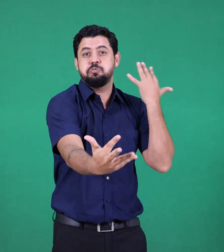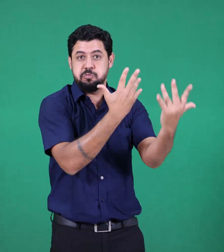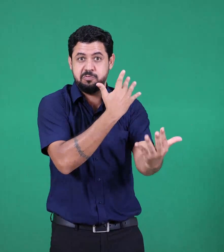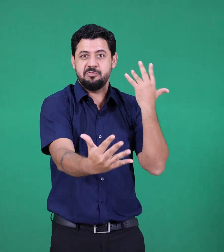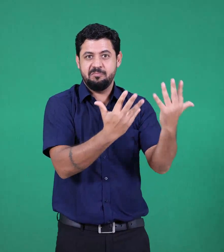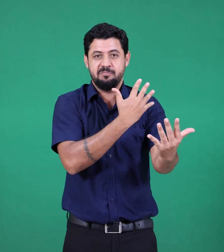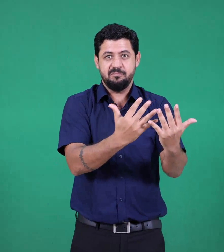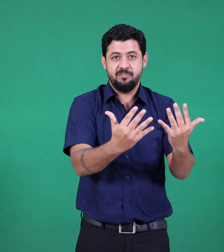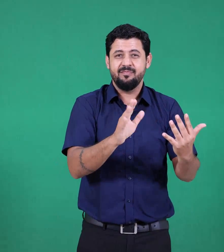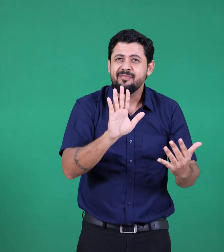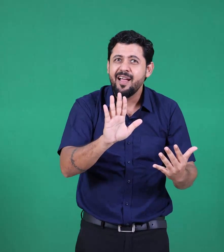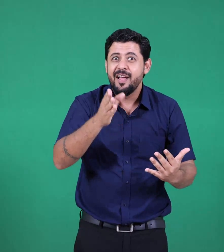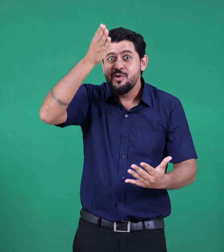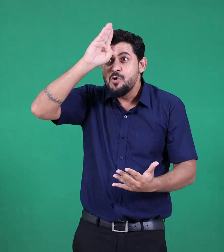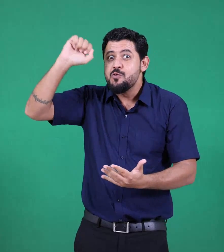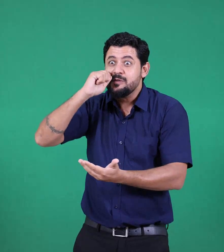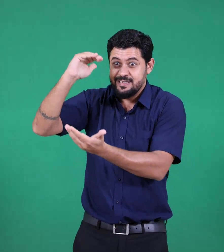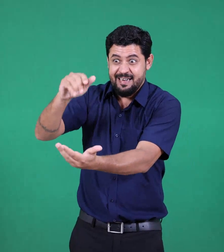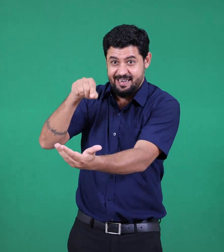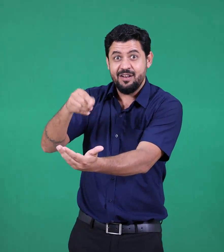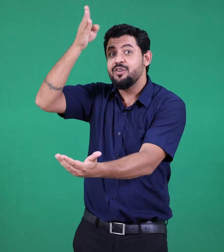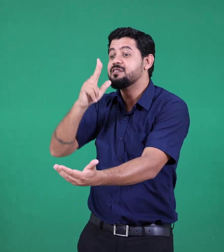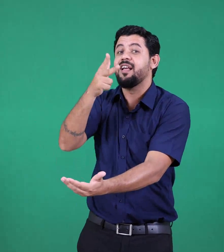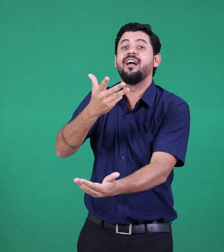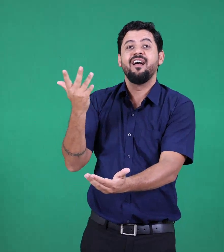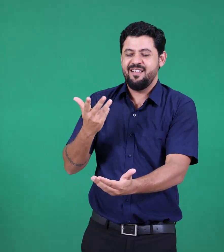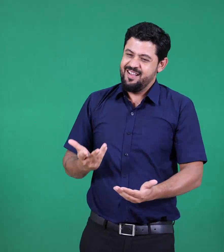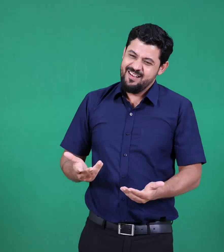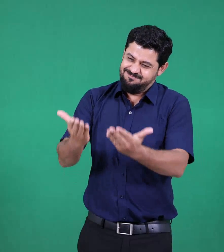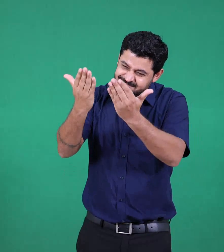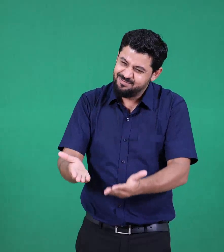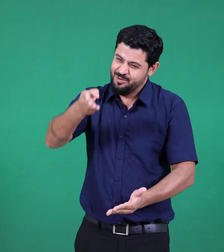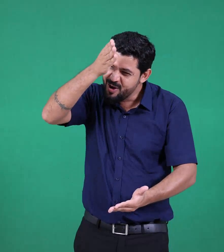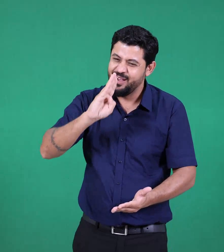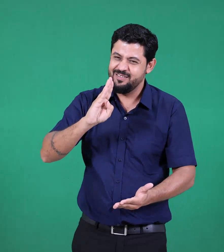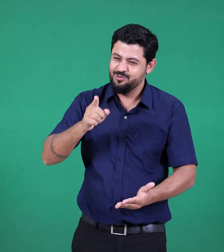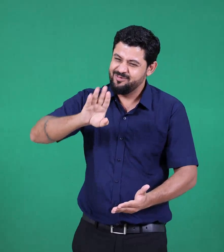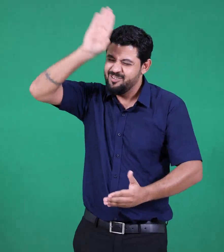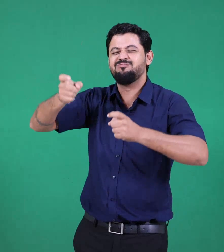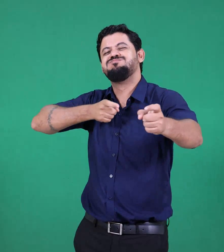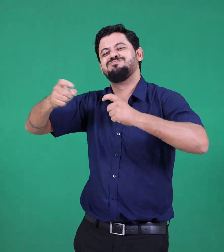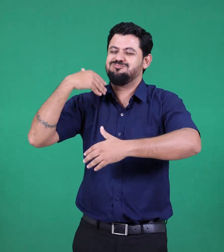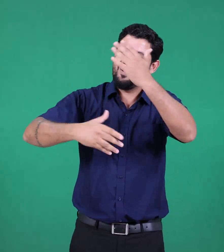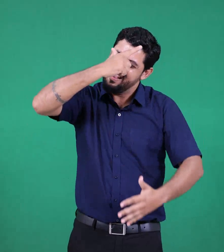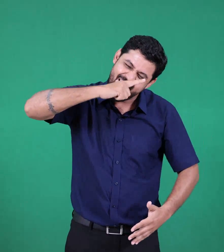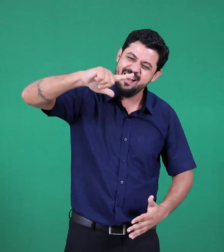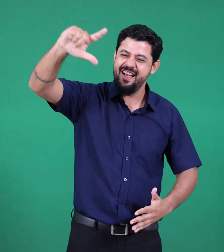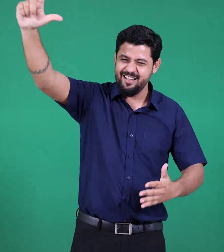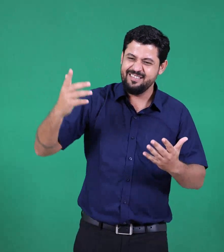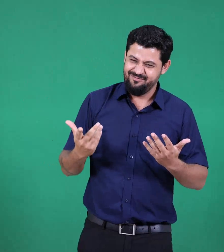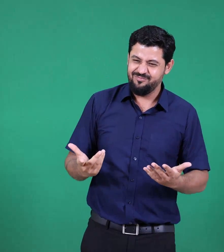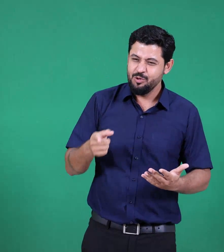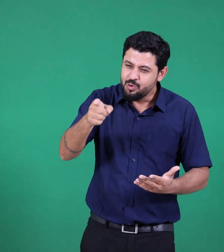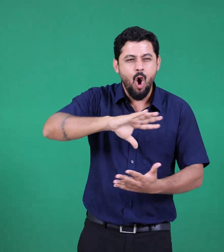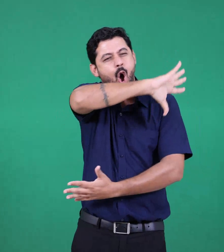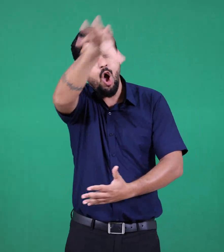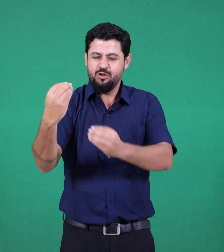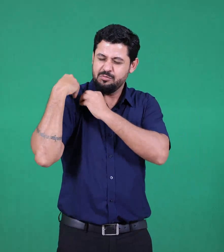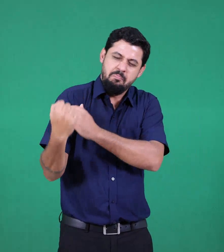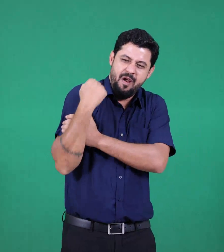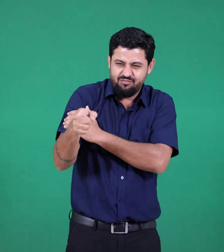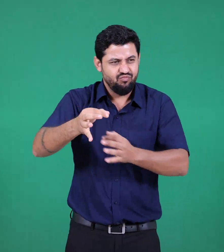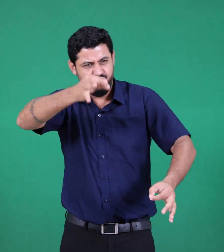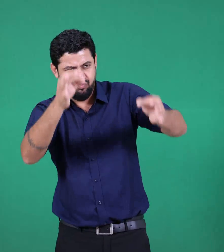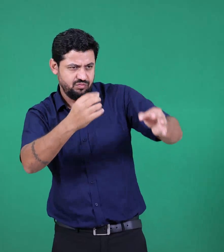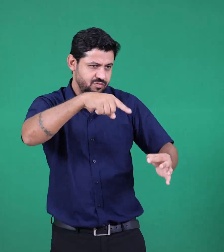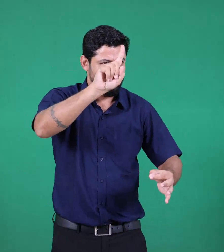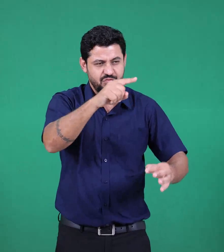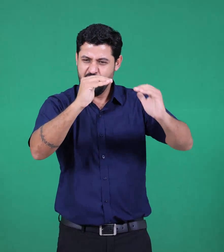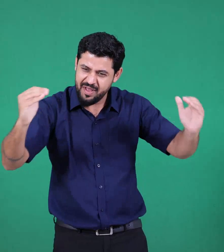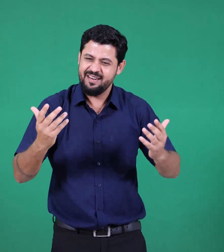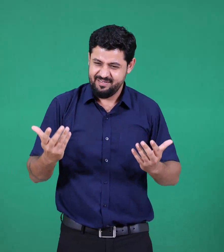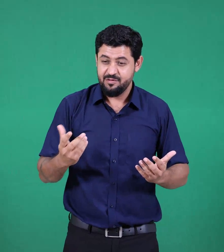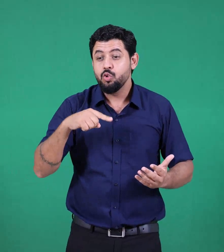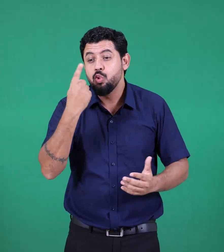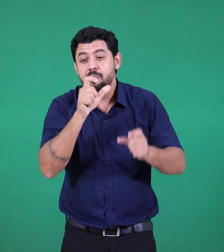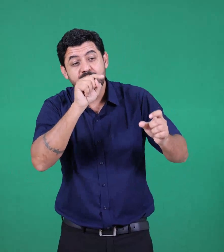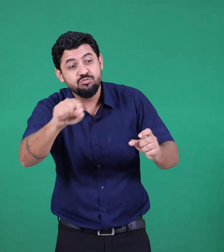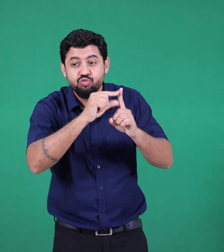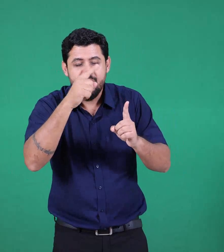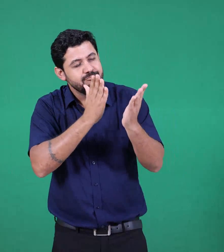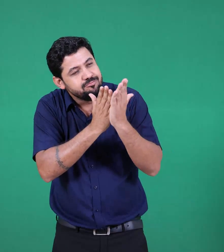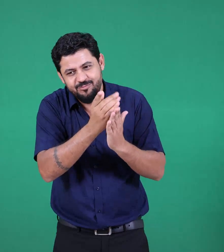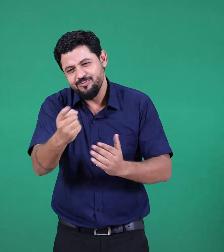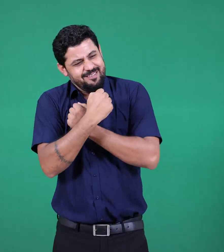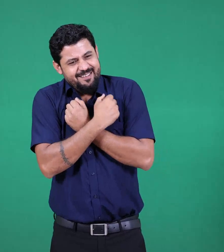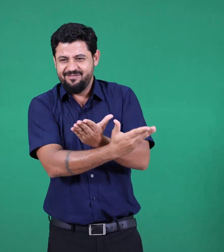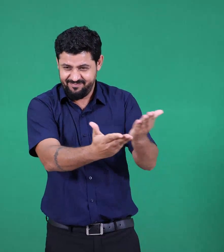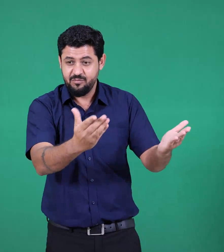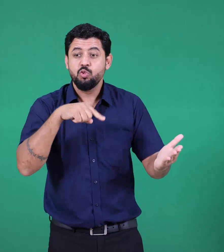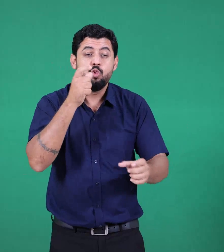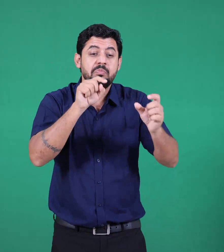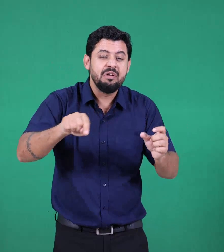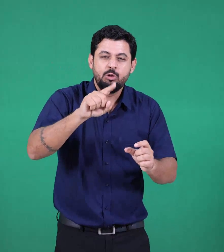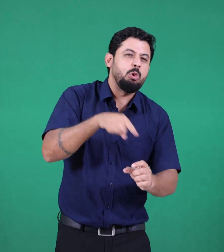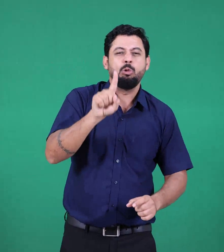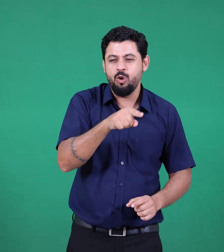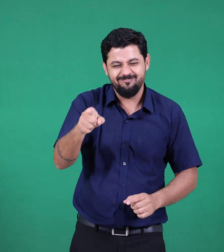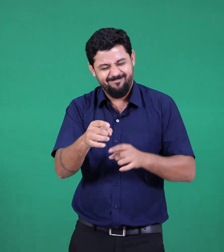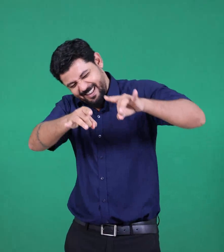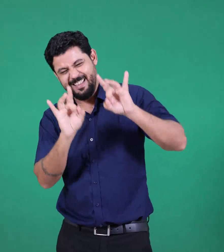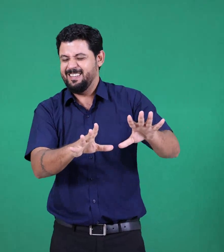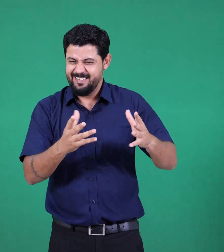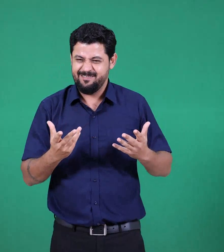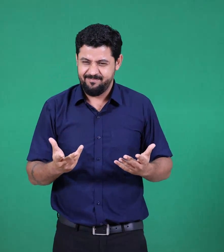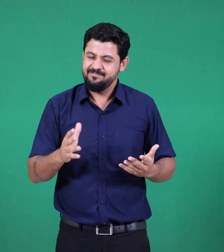But about the Son He says: "Your throne, O God, endures forever and ever, and justice is the scepter of Your kingdom.